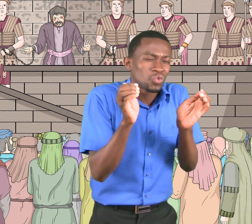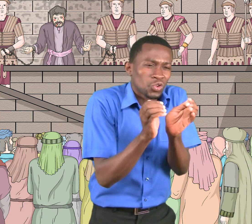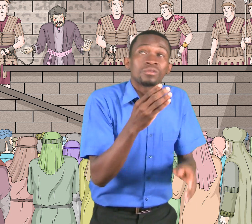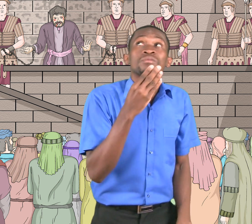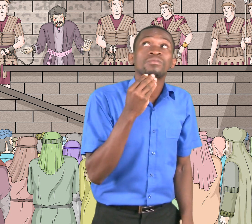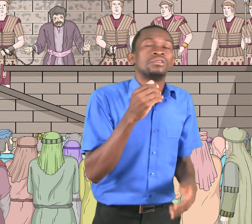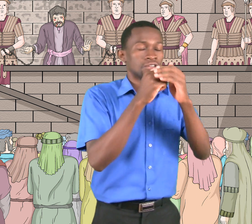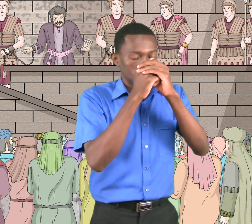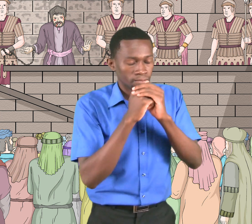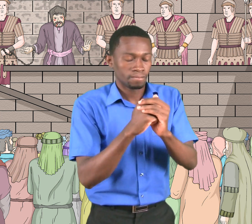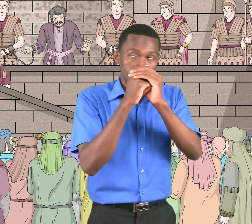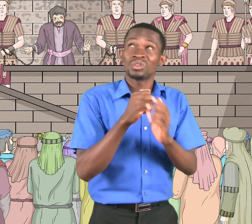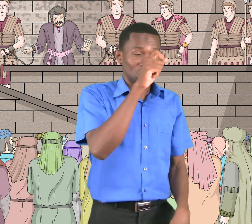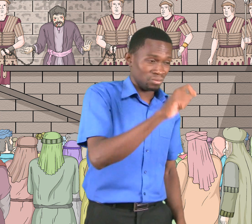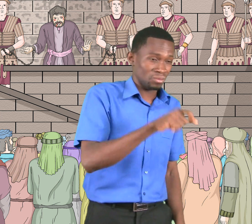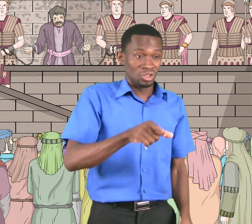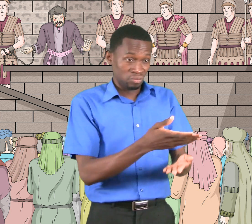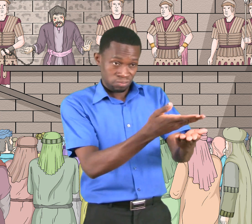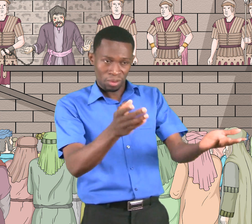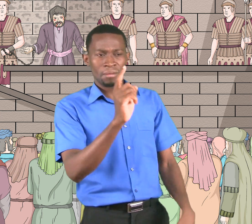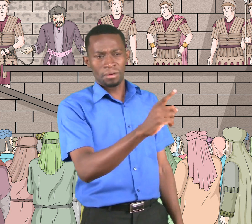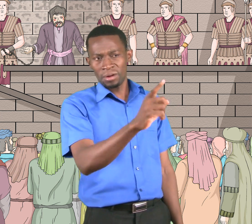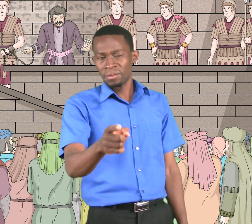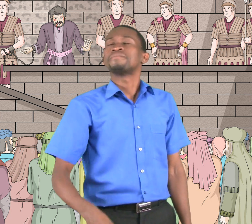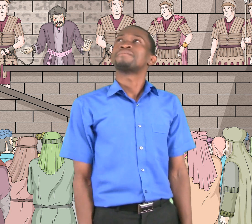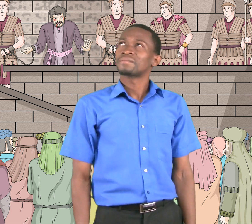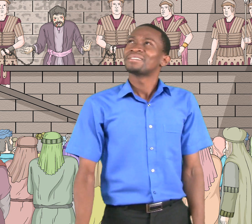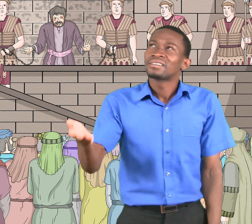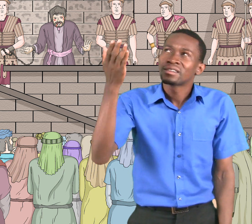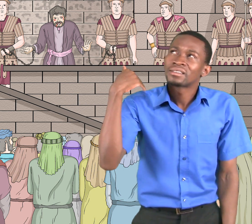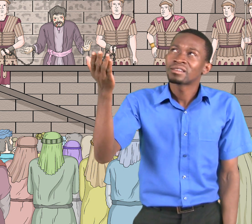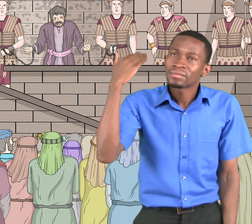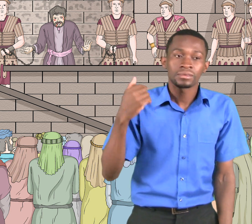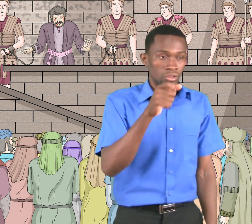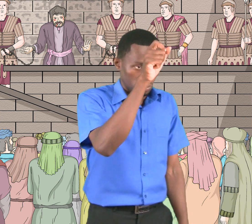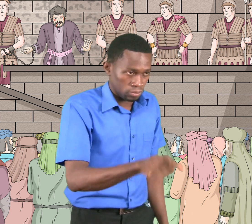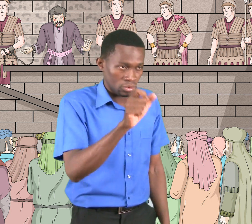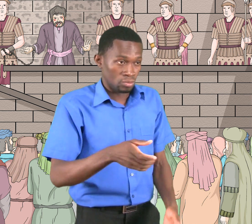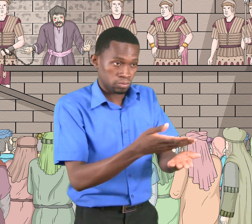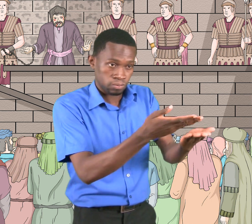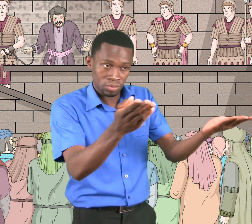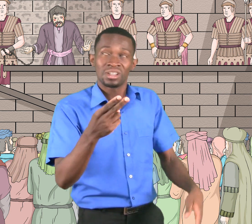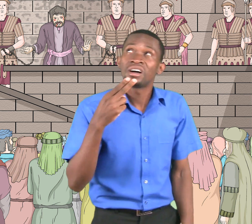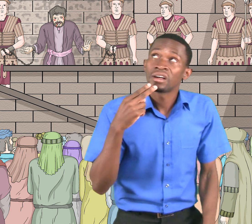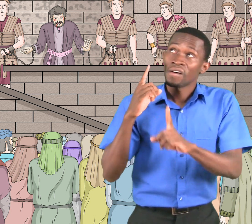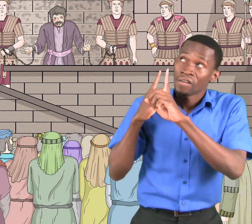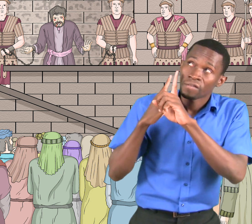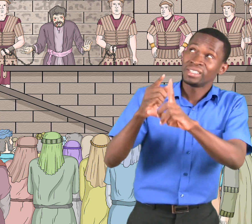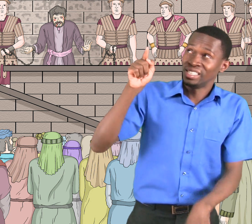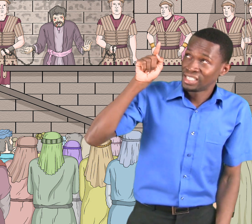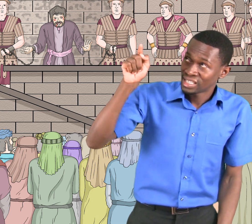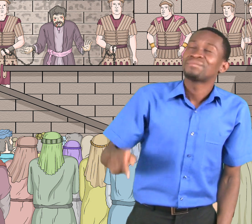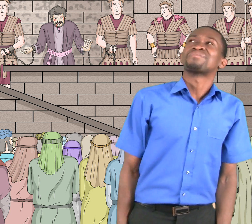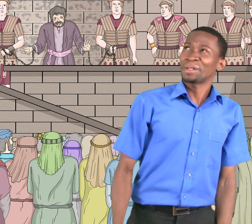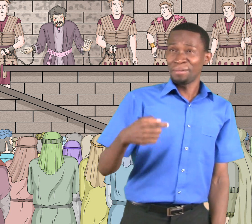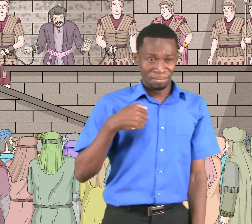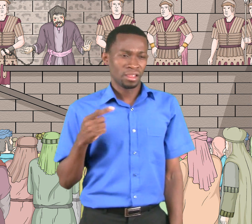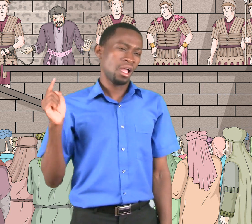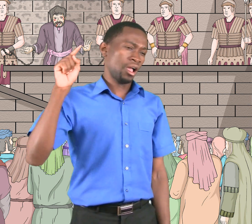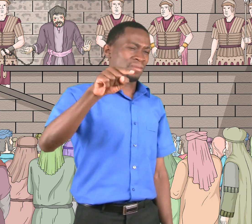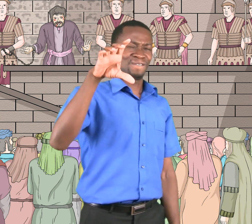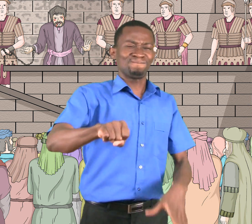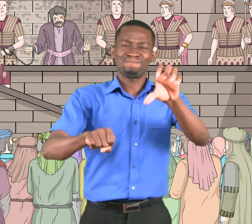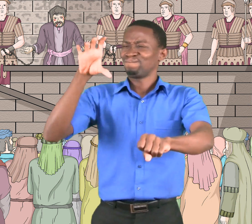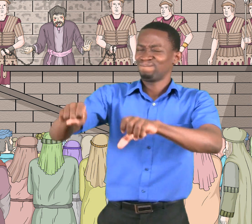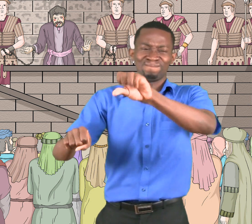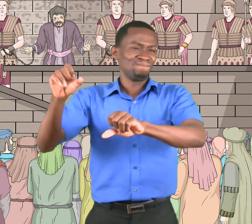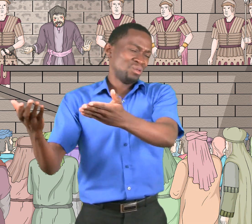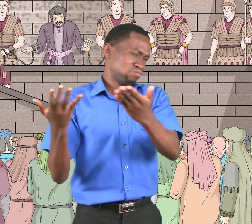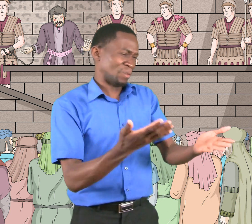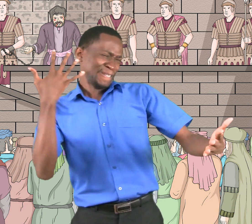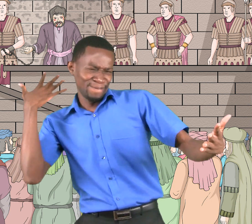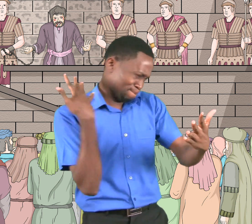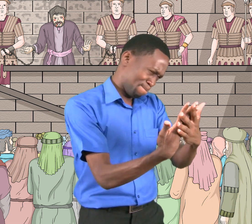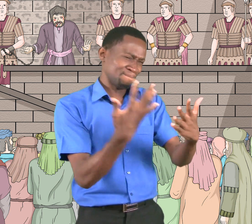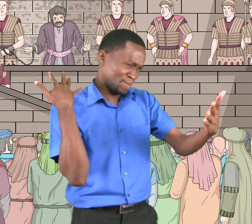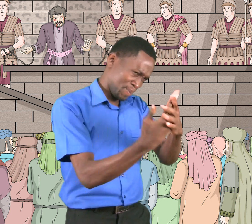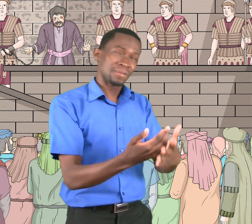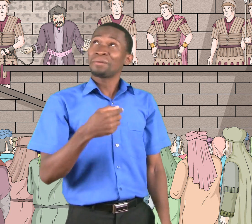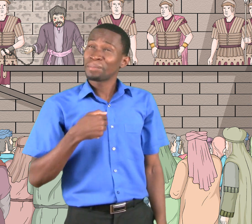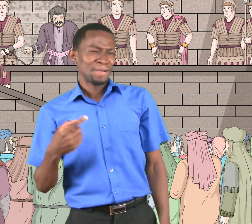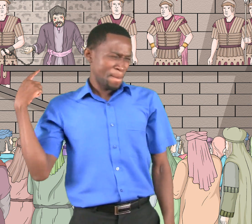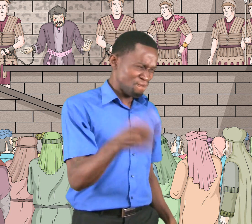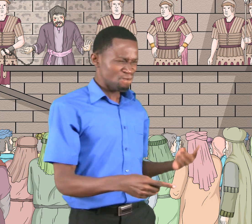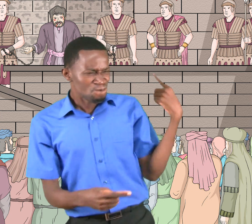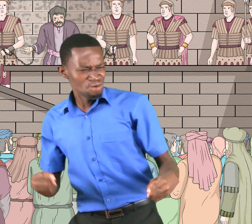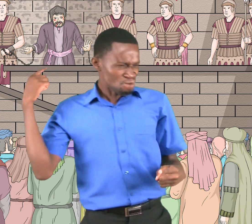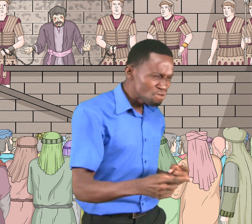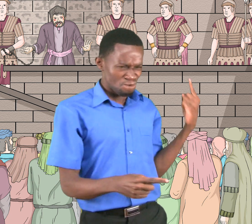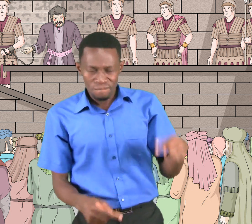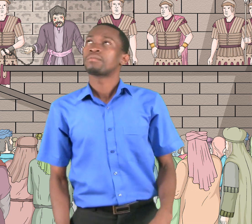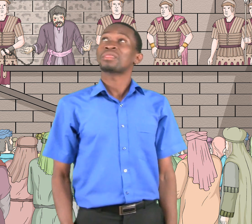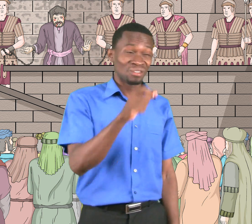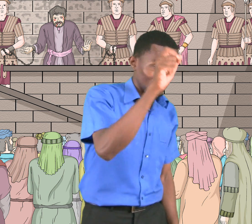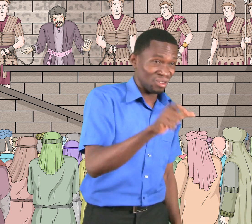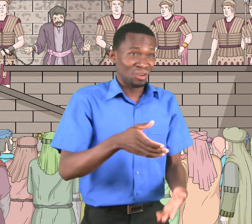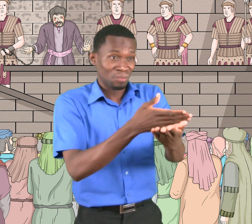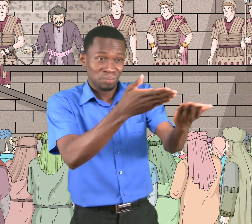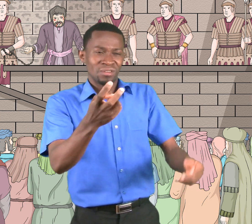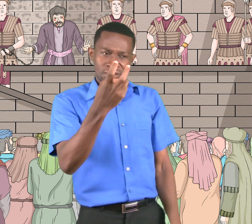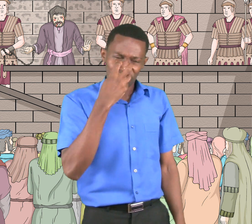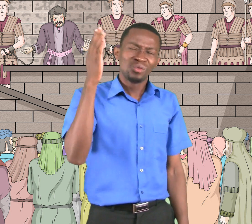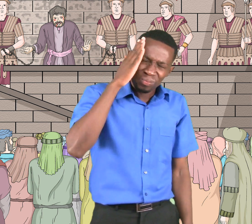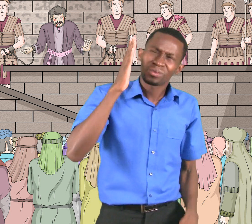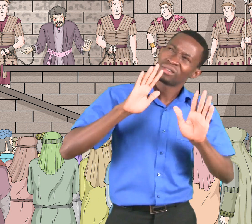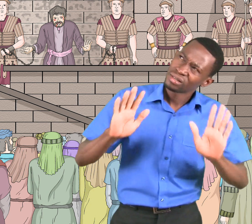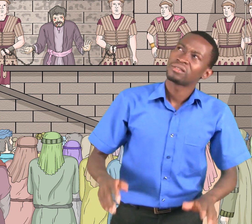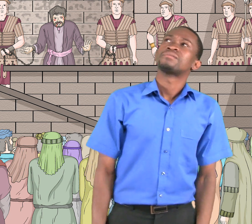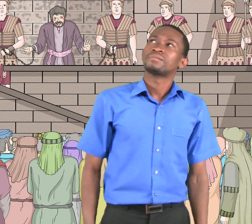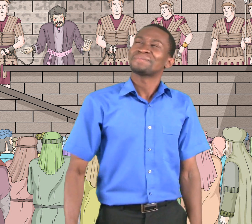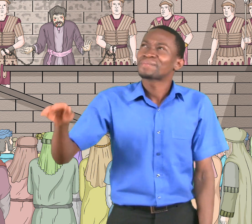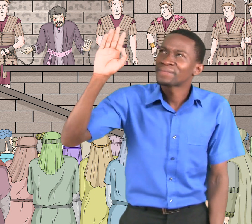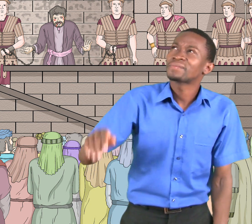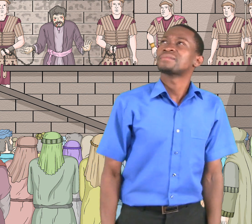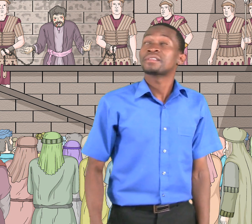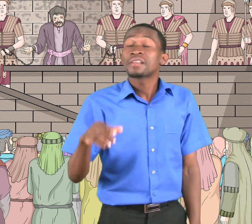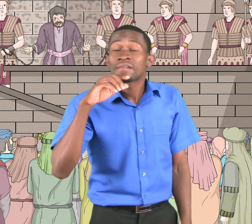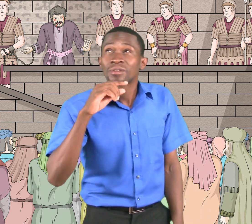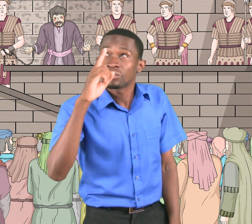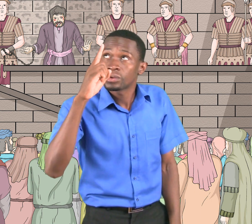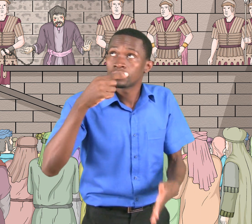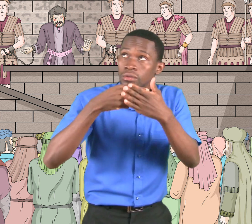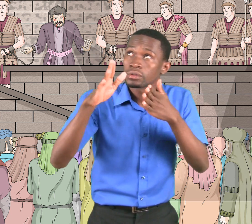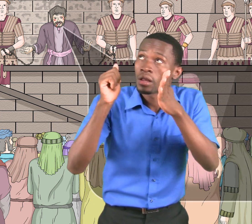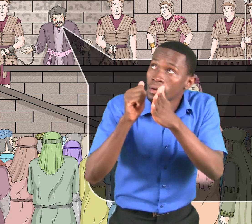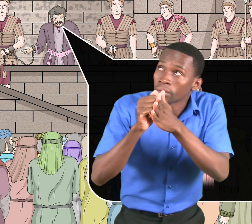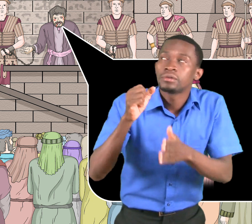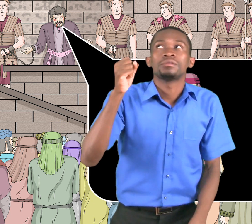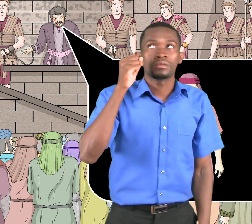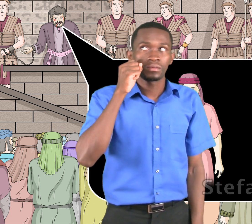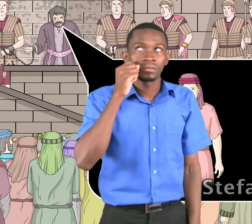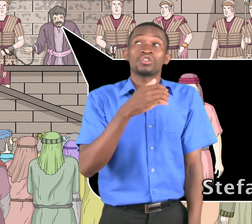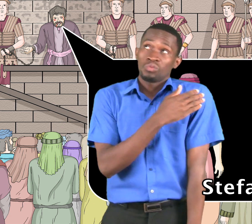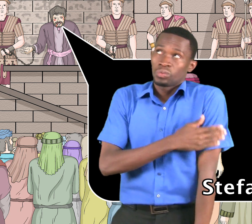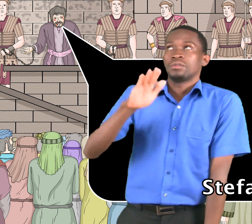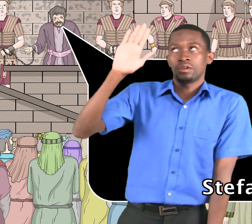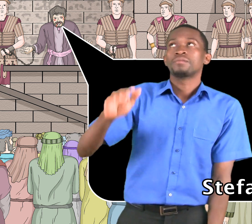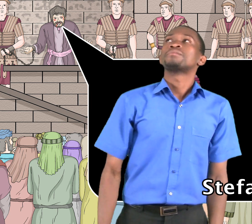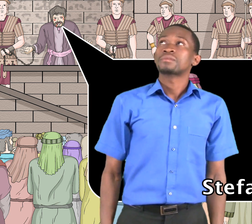‘Lord,’ I answered, ‘they know very well that in one synagogue after another I imprisoned and beat those who believed in You.